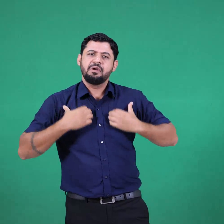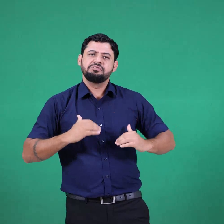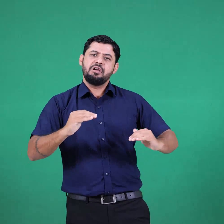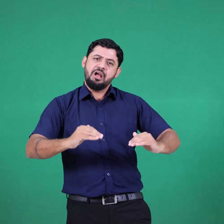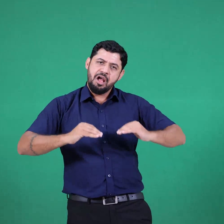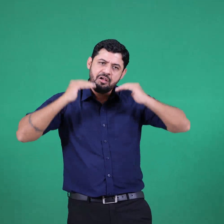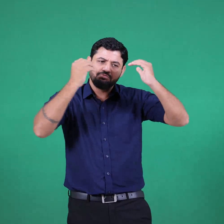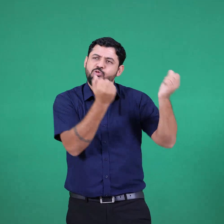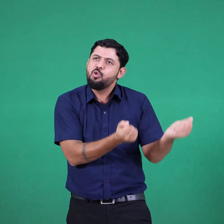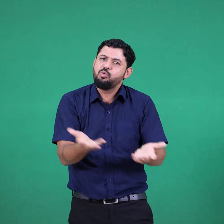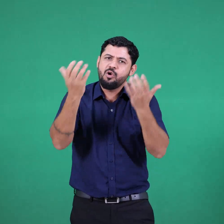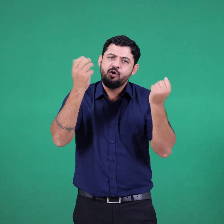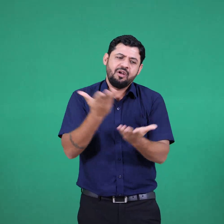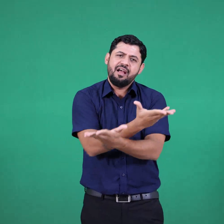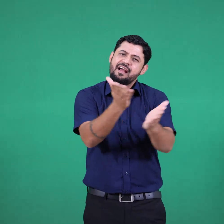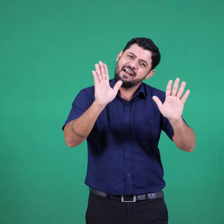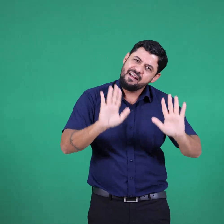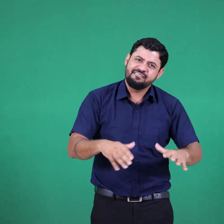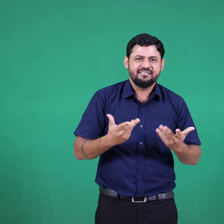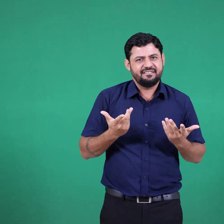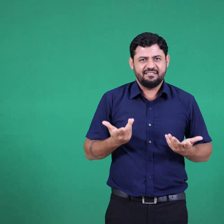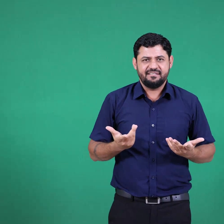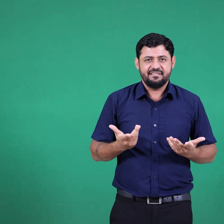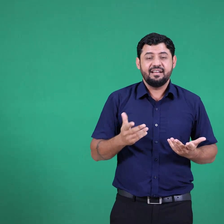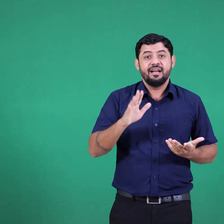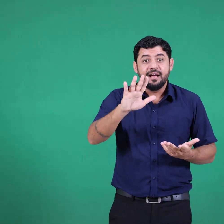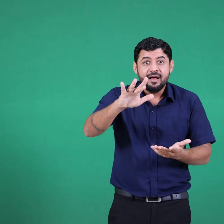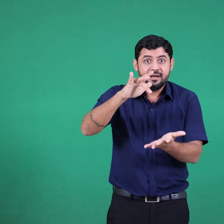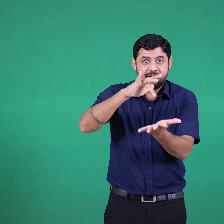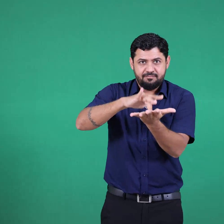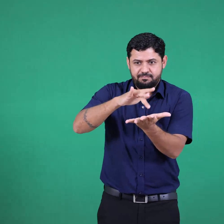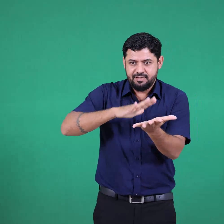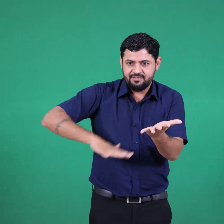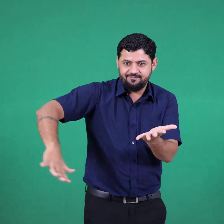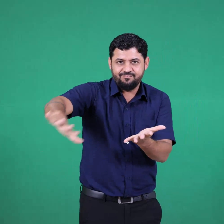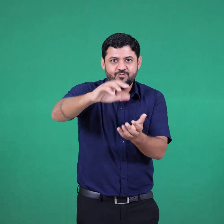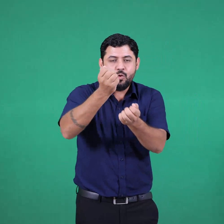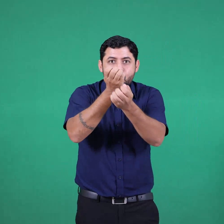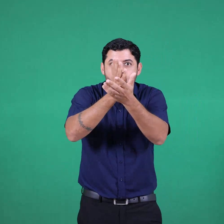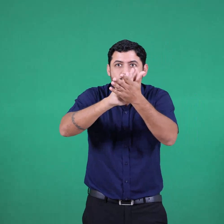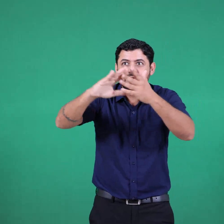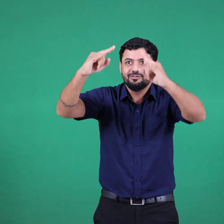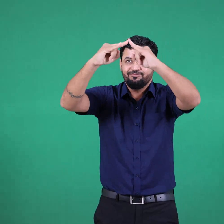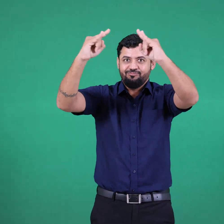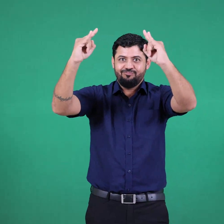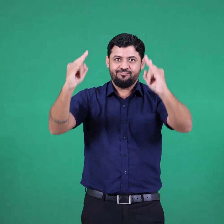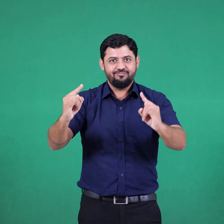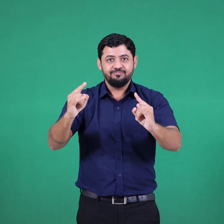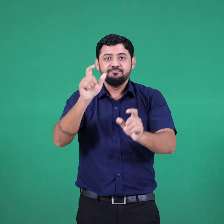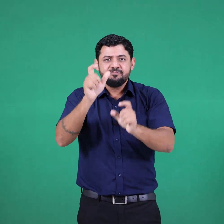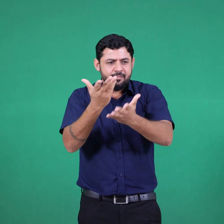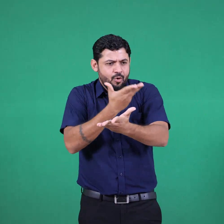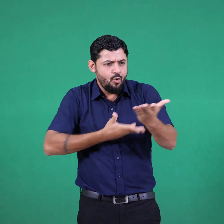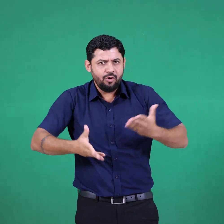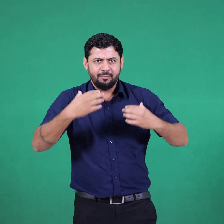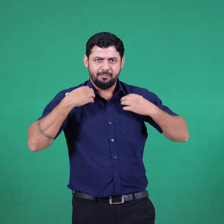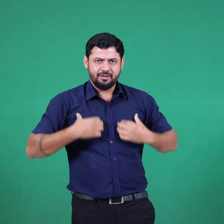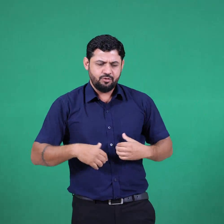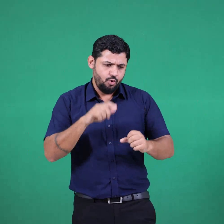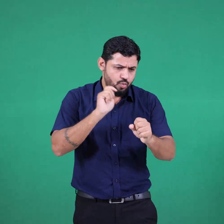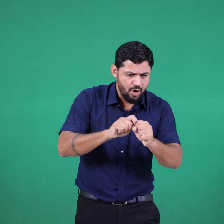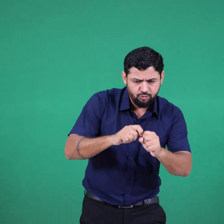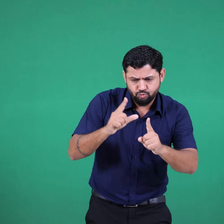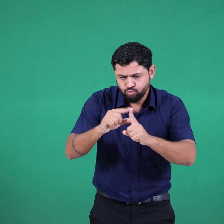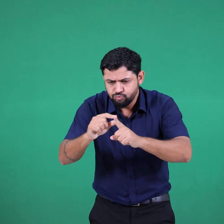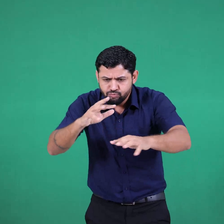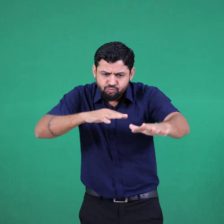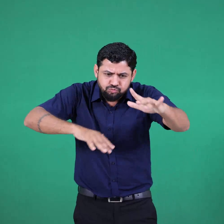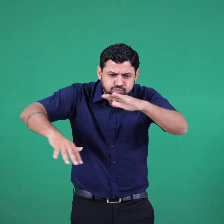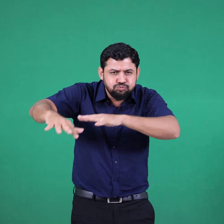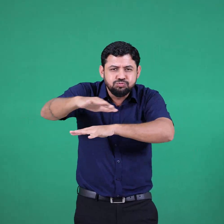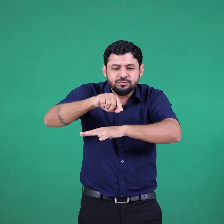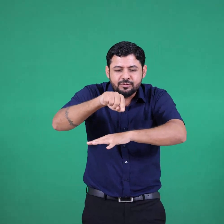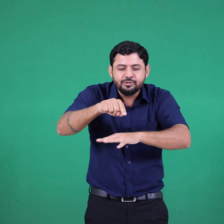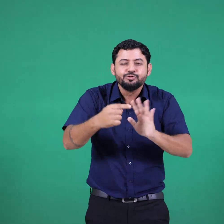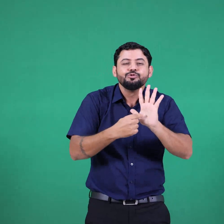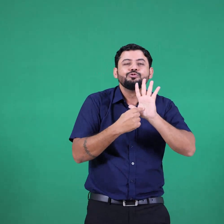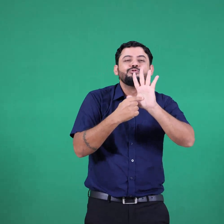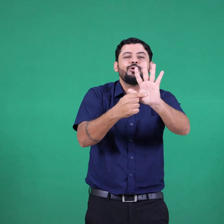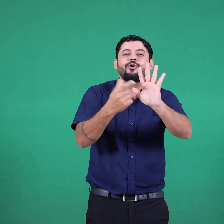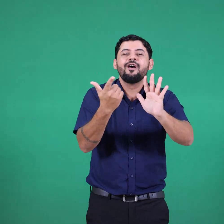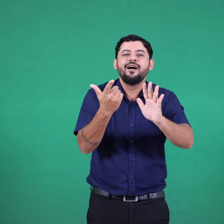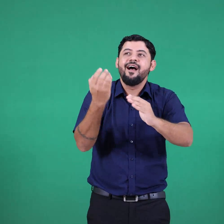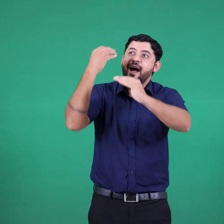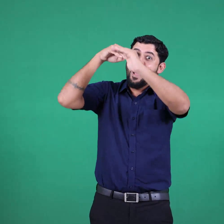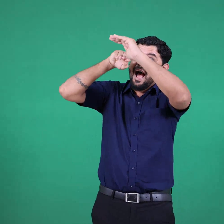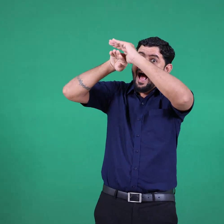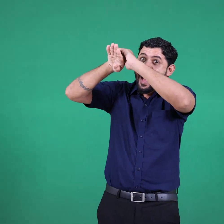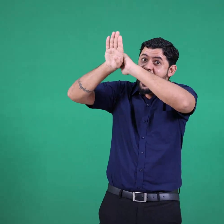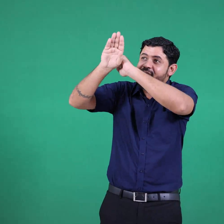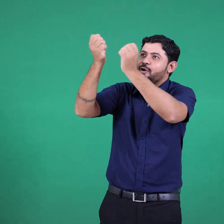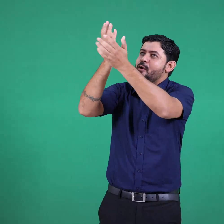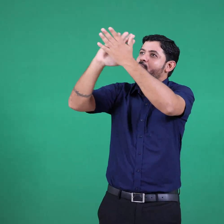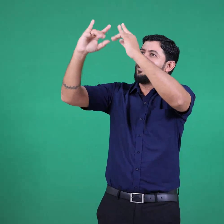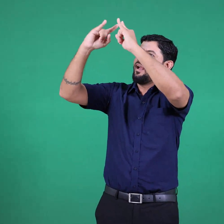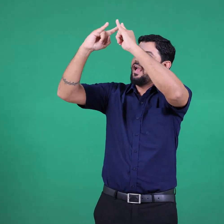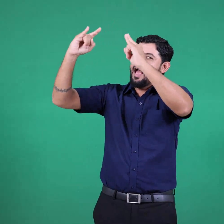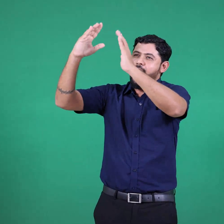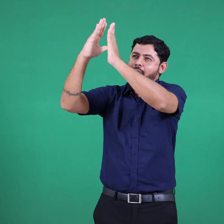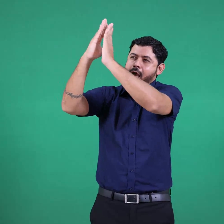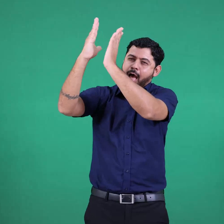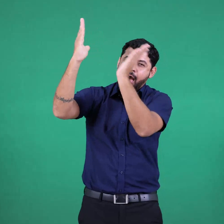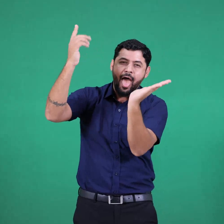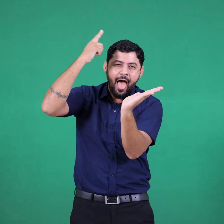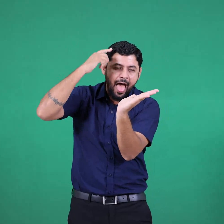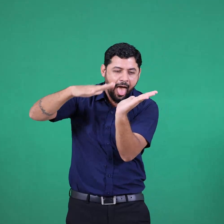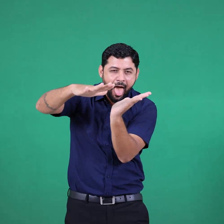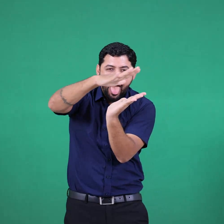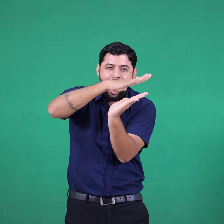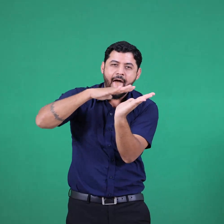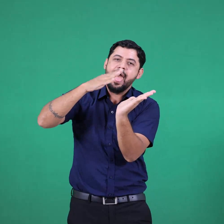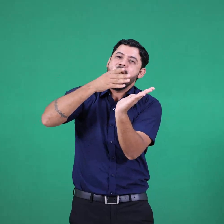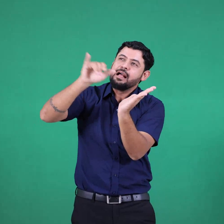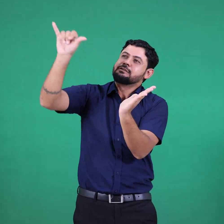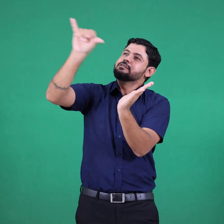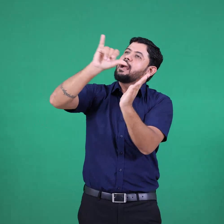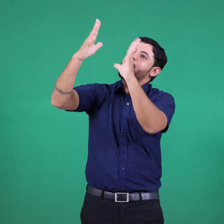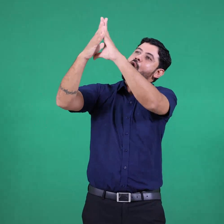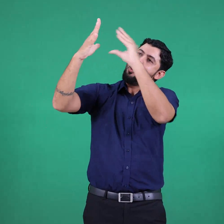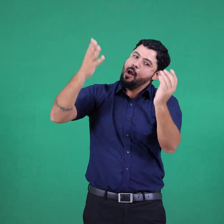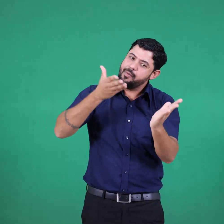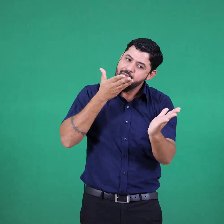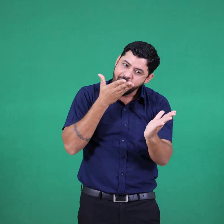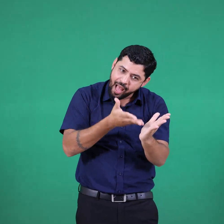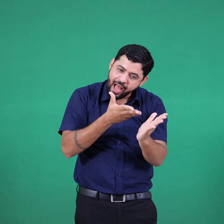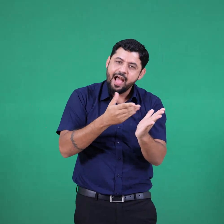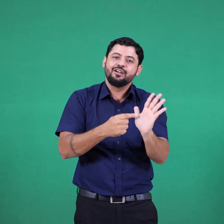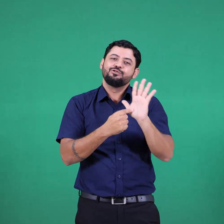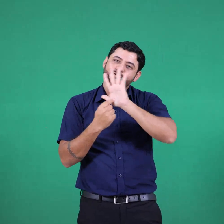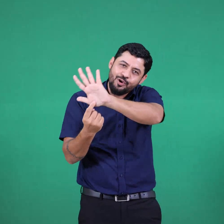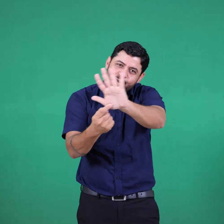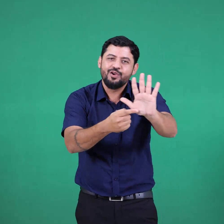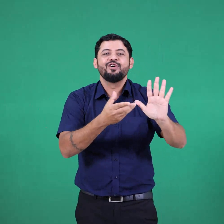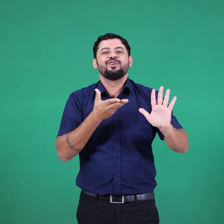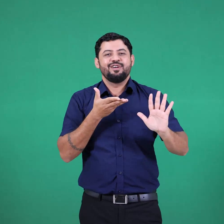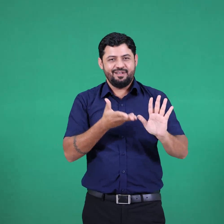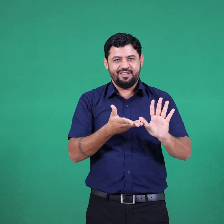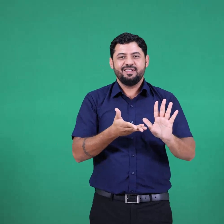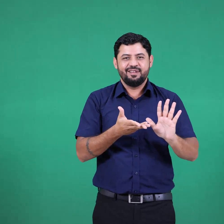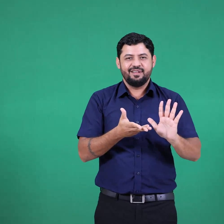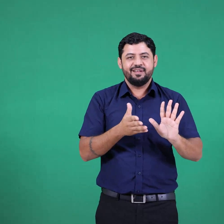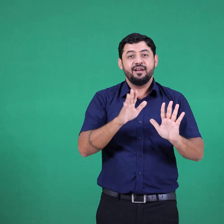The place where they serve is a copy and shadow of what is in heaven.